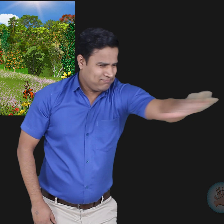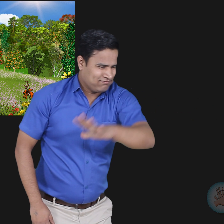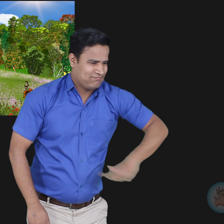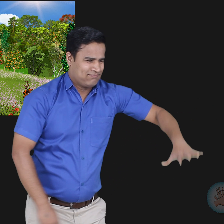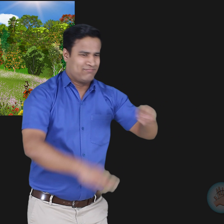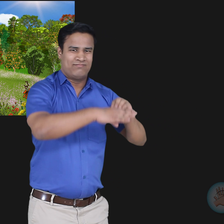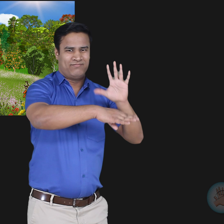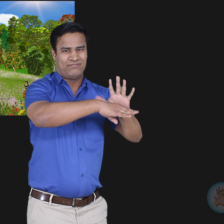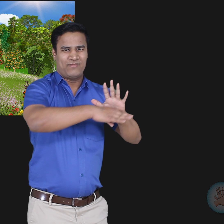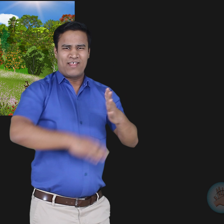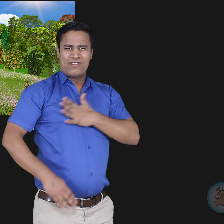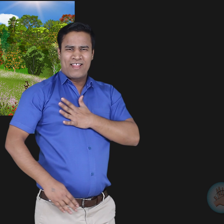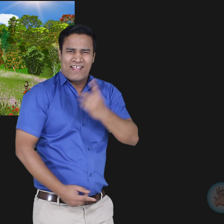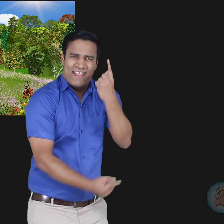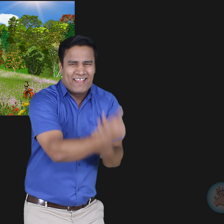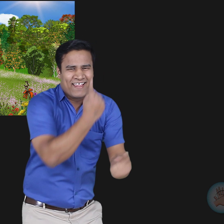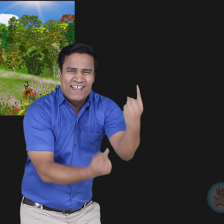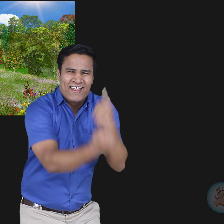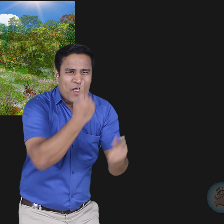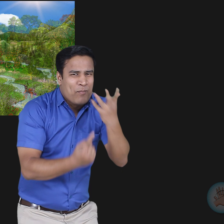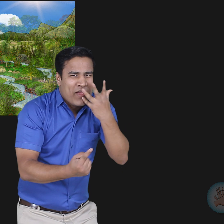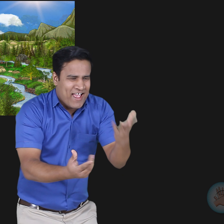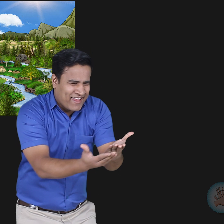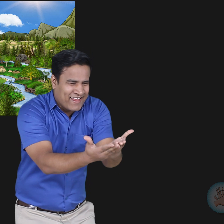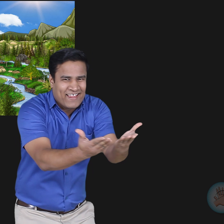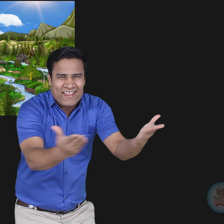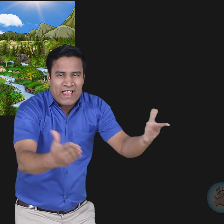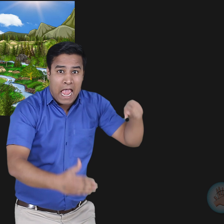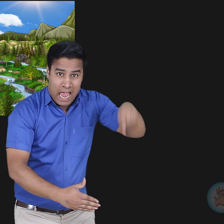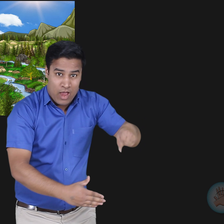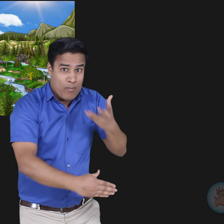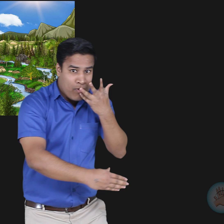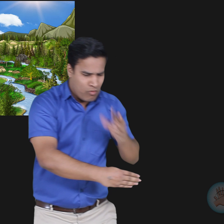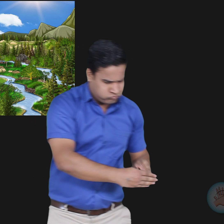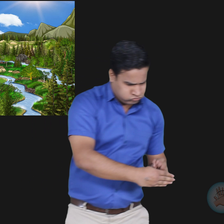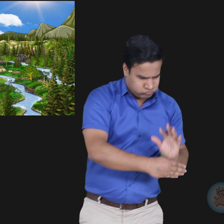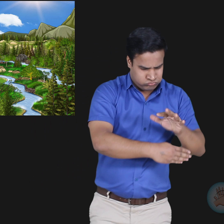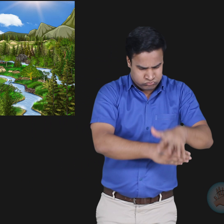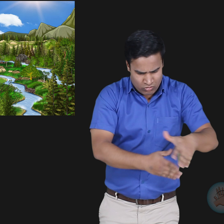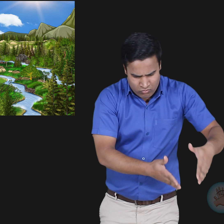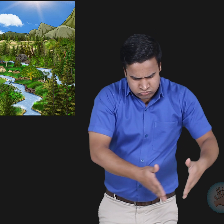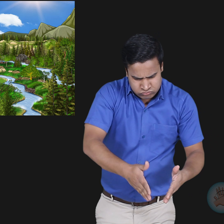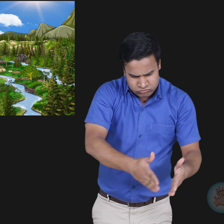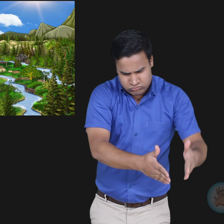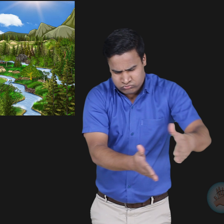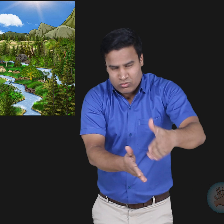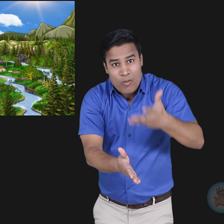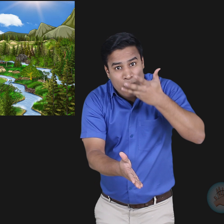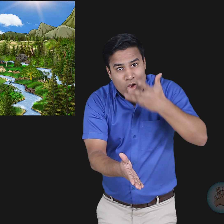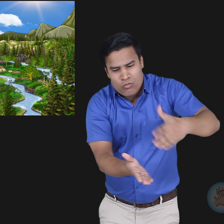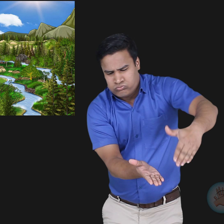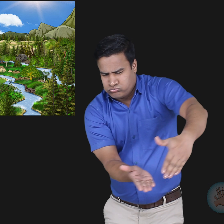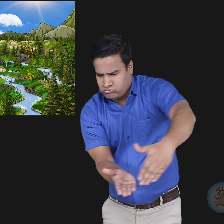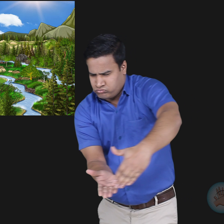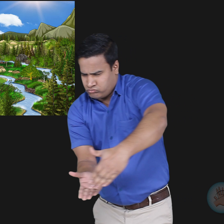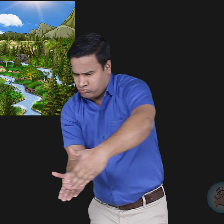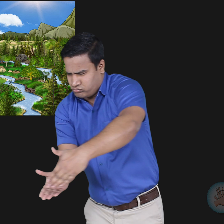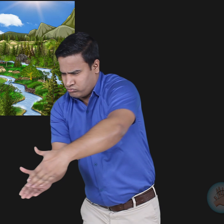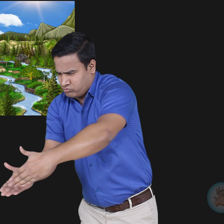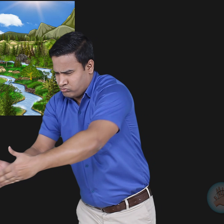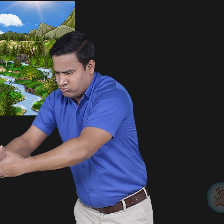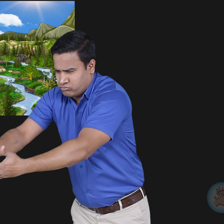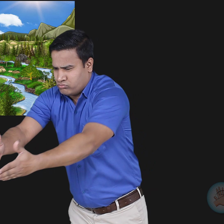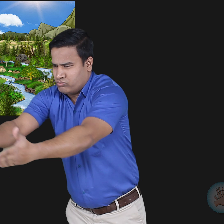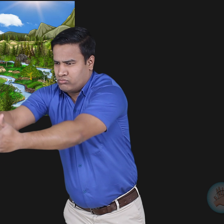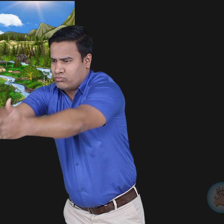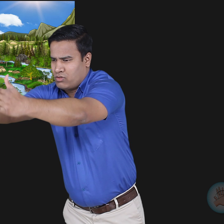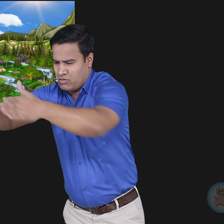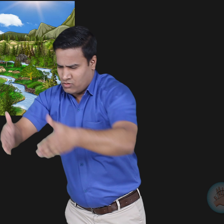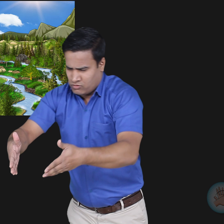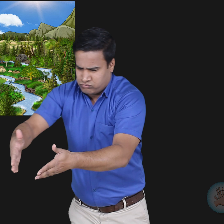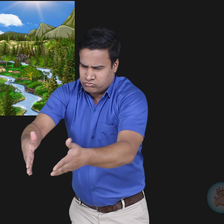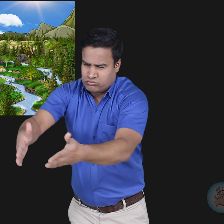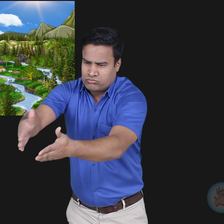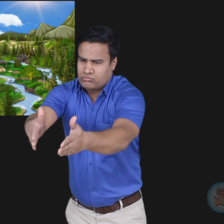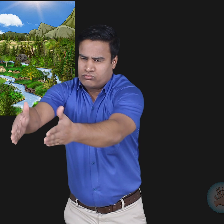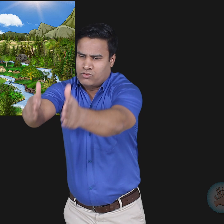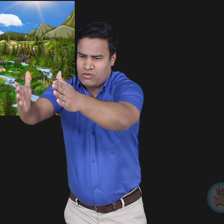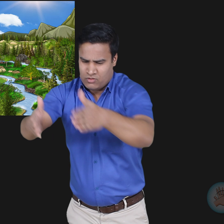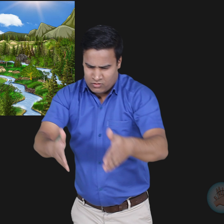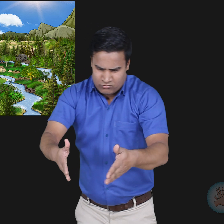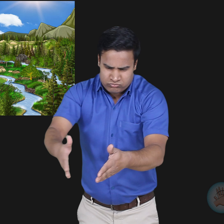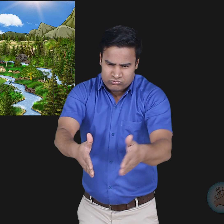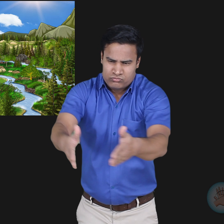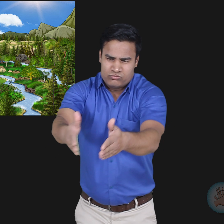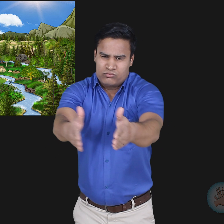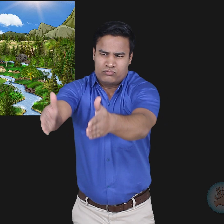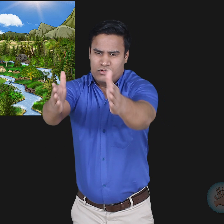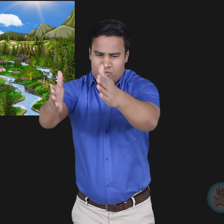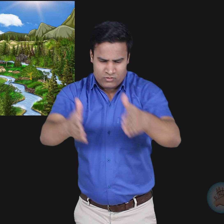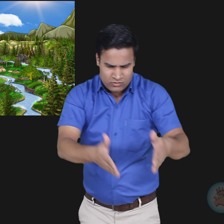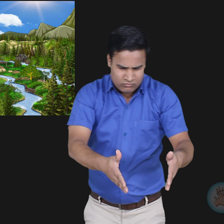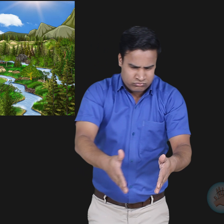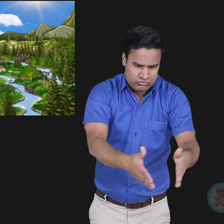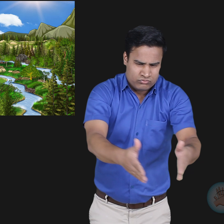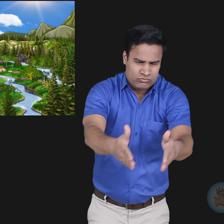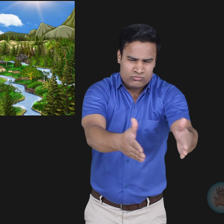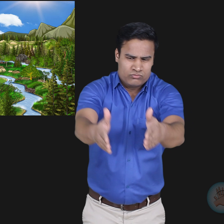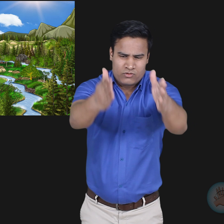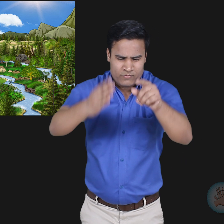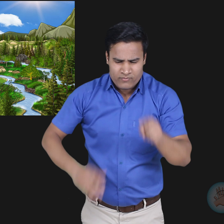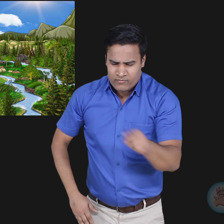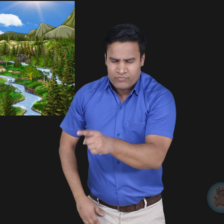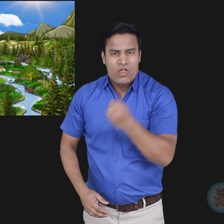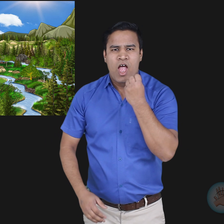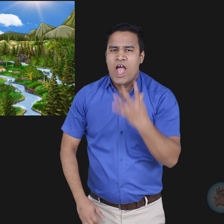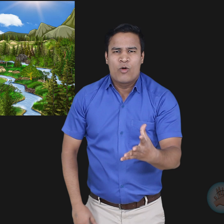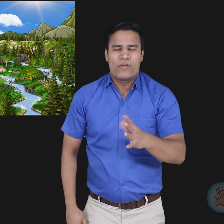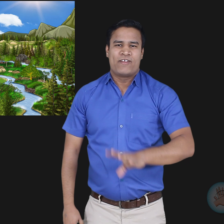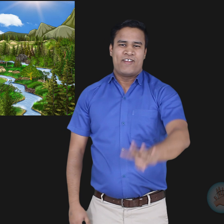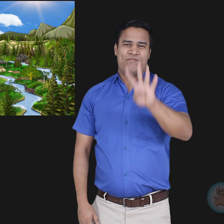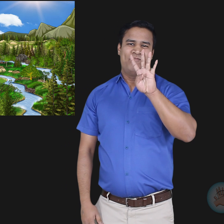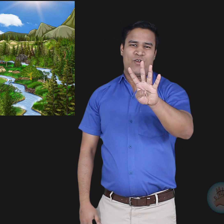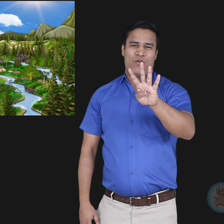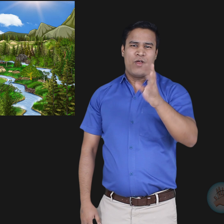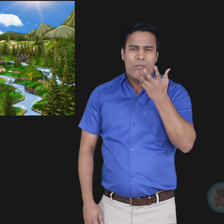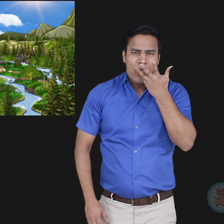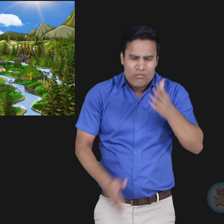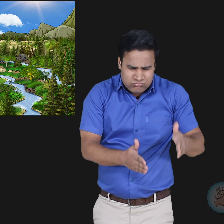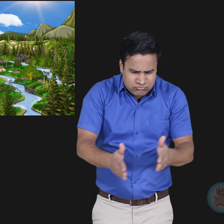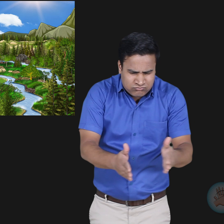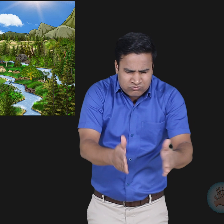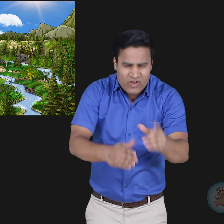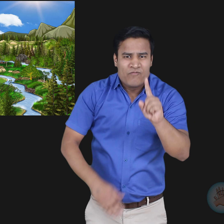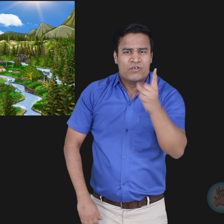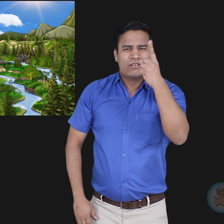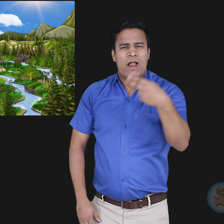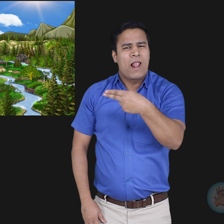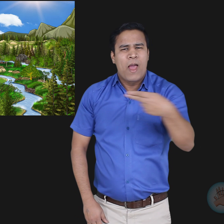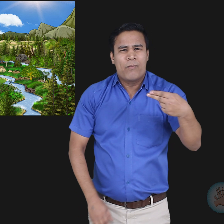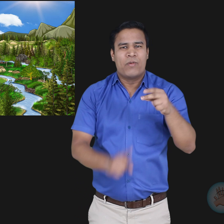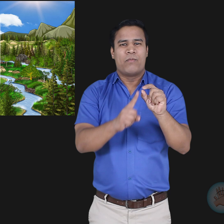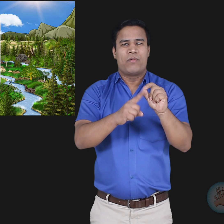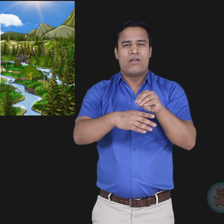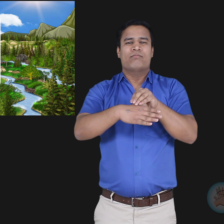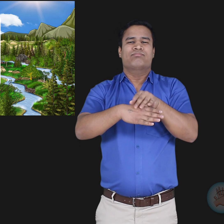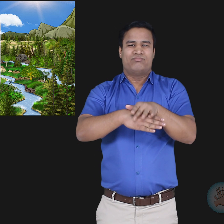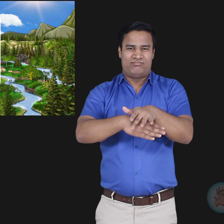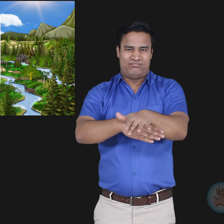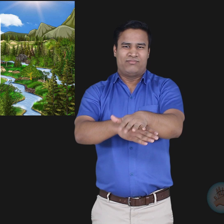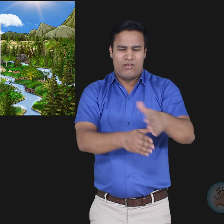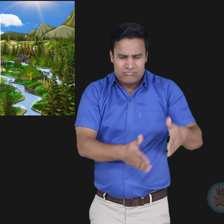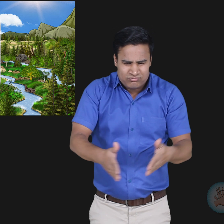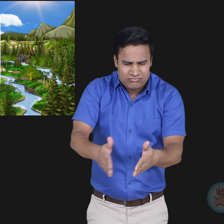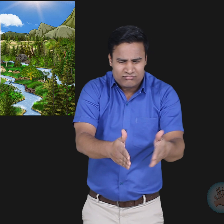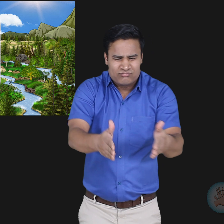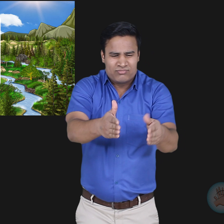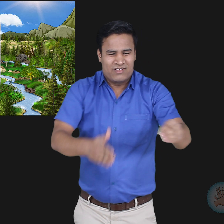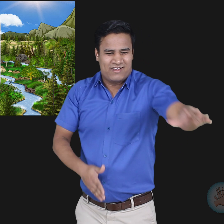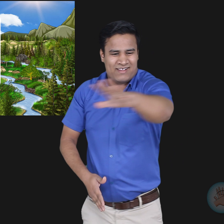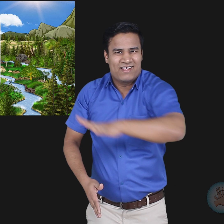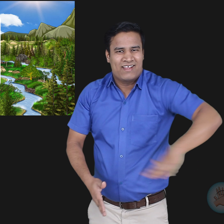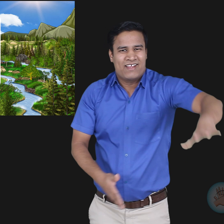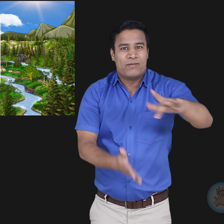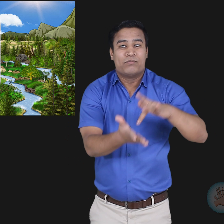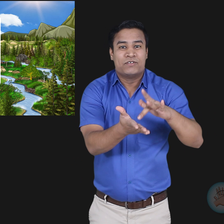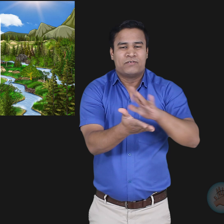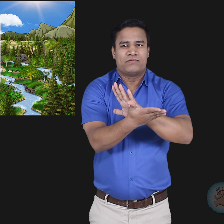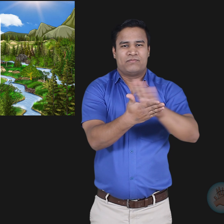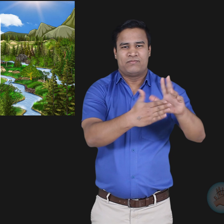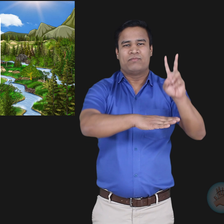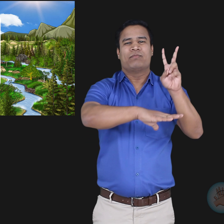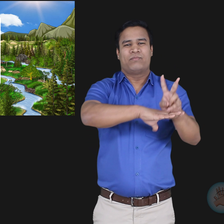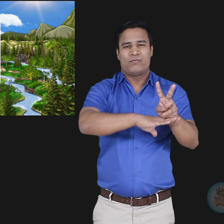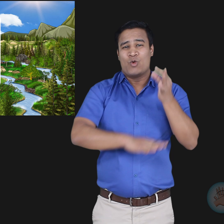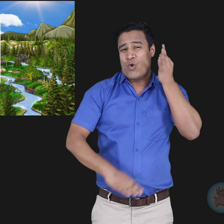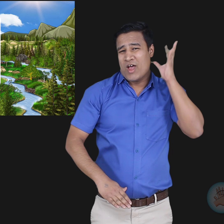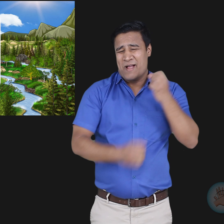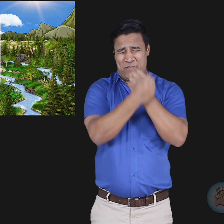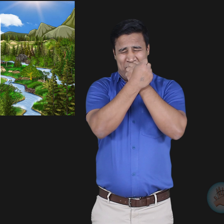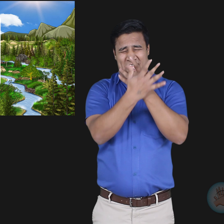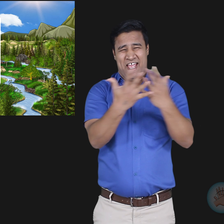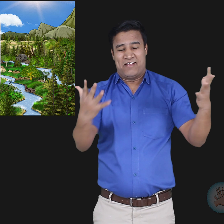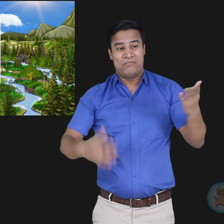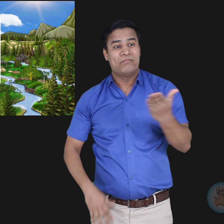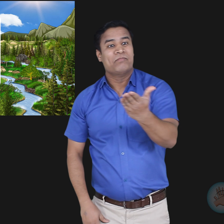Now a river flowed out of Eden to water the garden, and from there it branched into four headwaters: The name of the first river is Pishon;